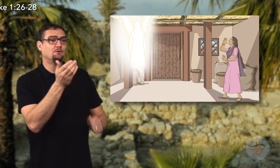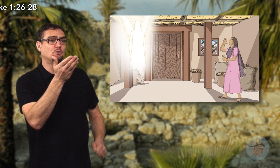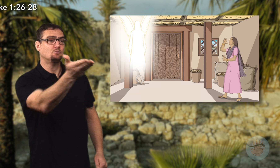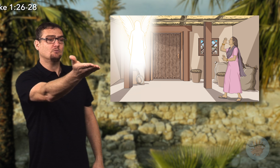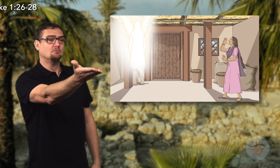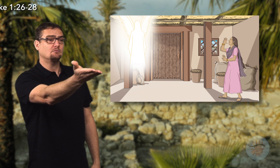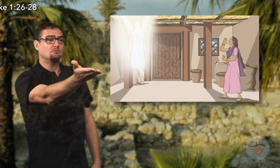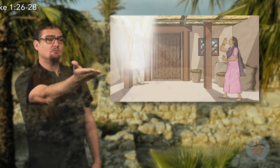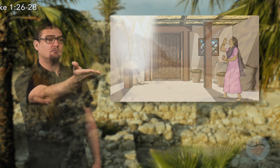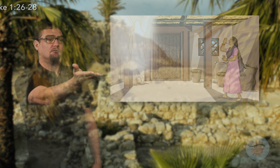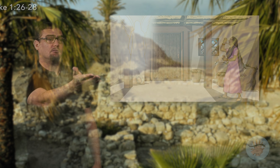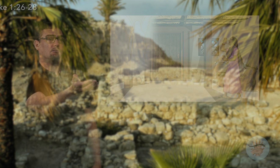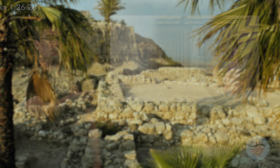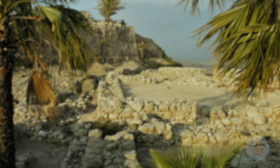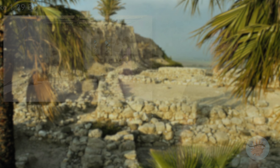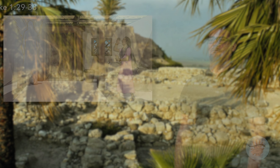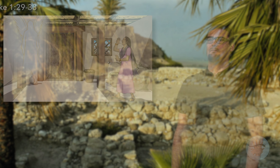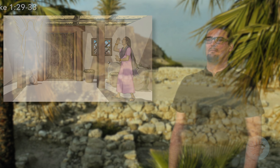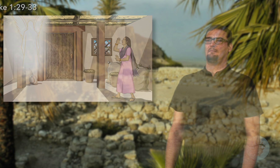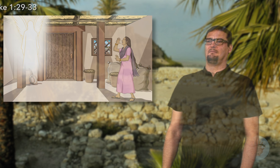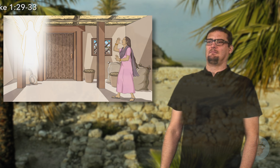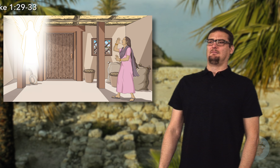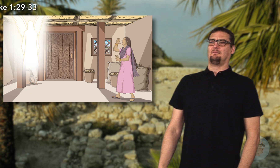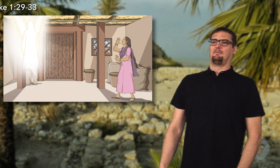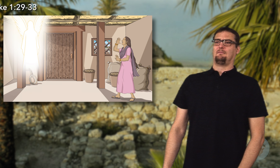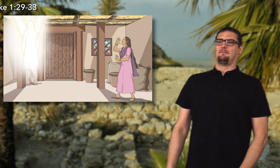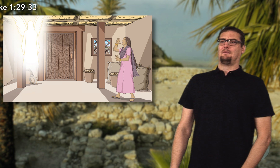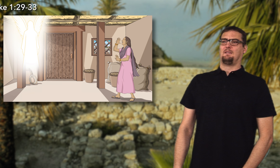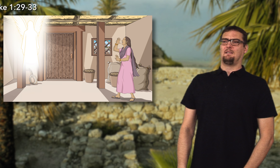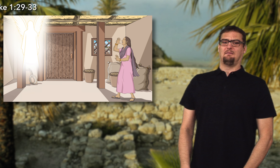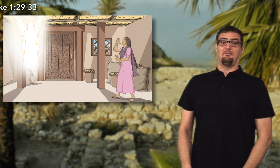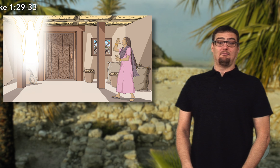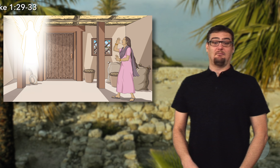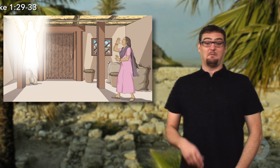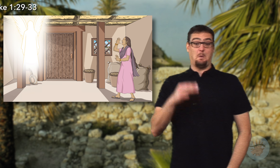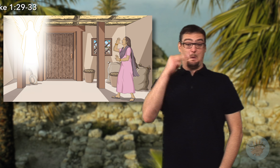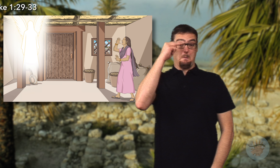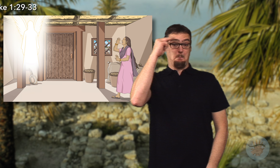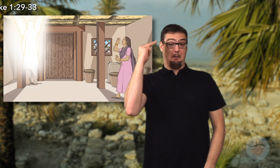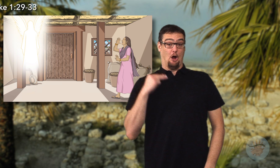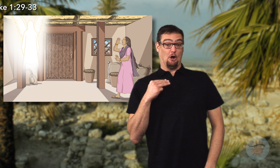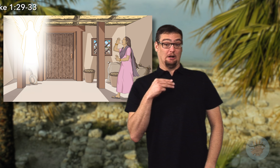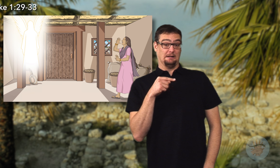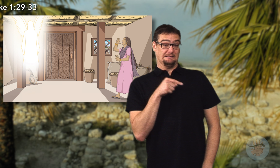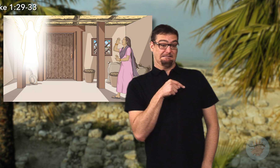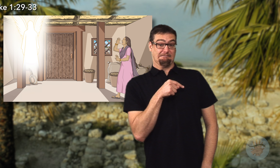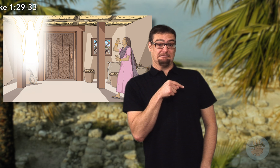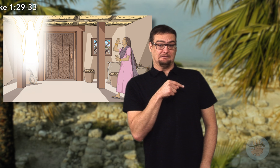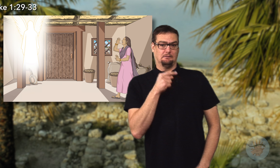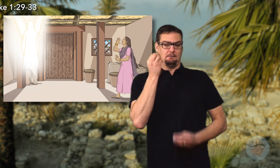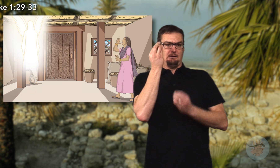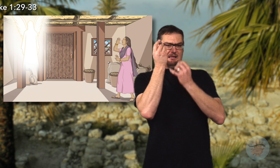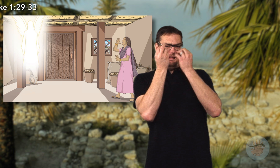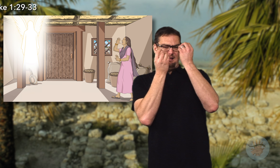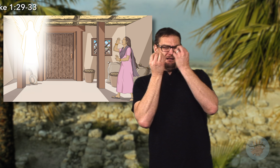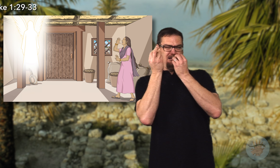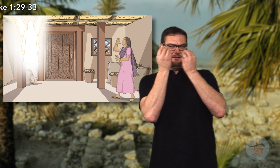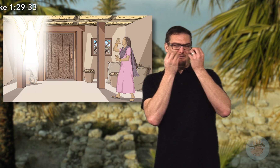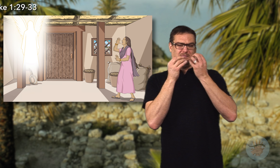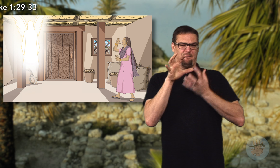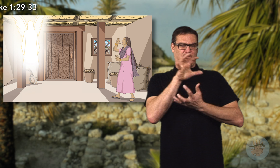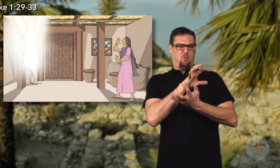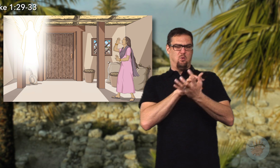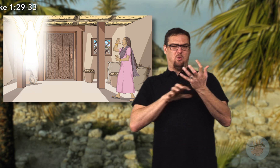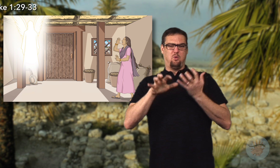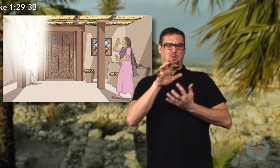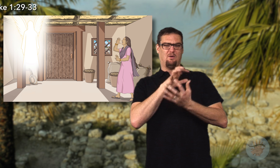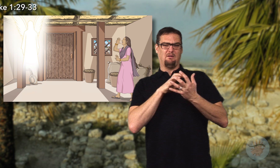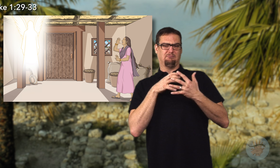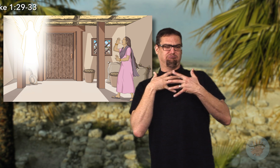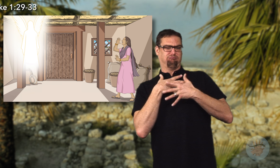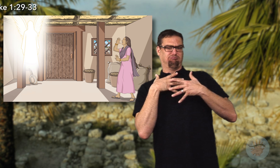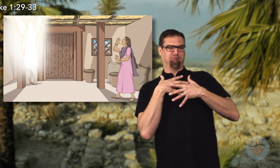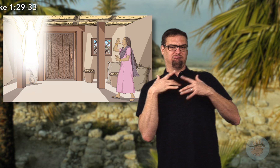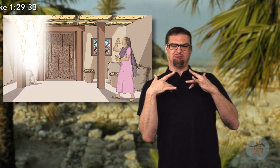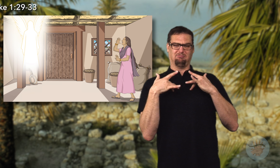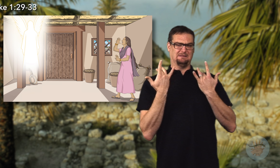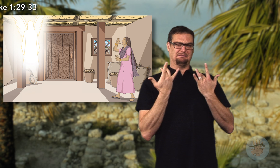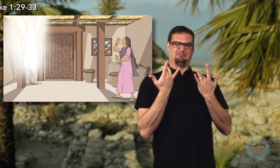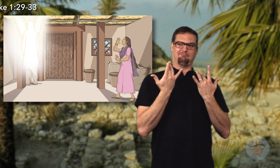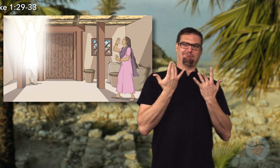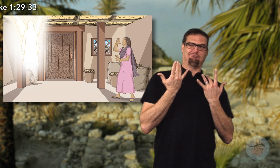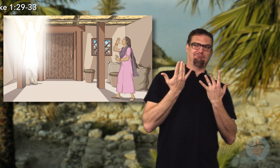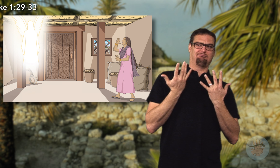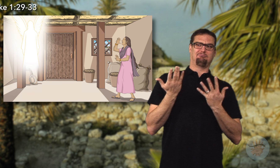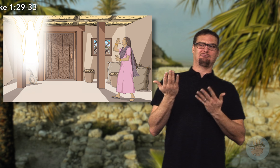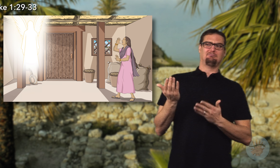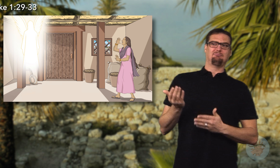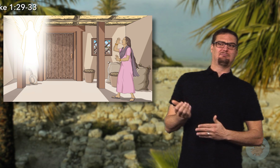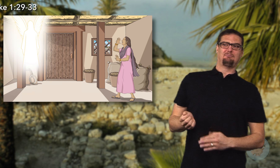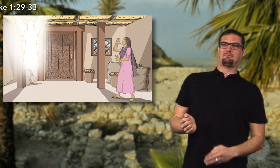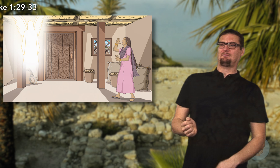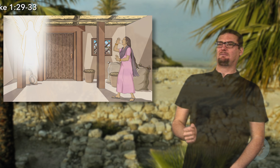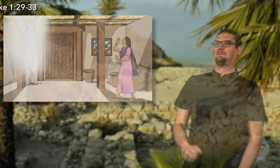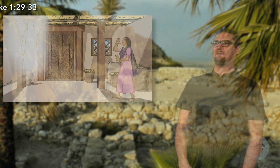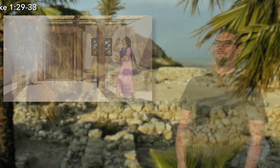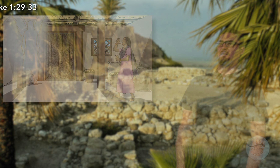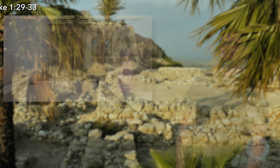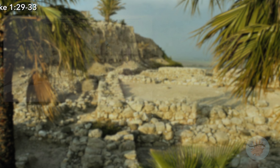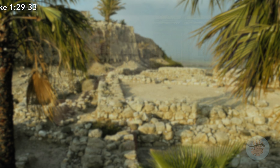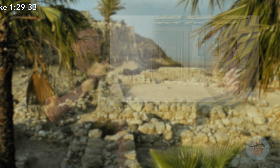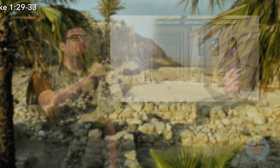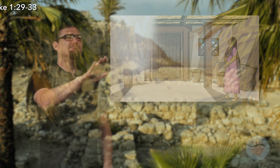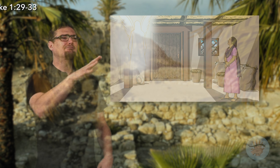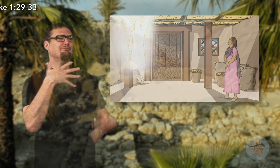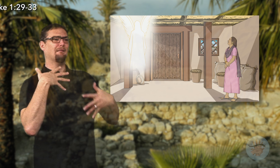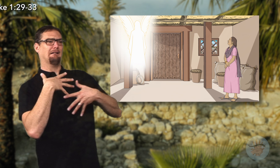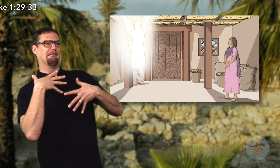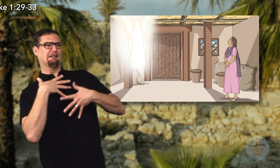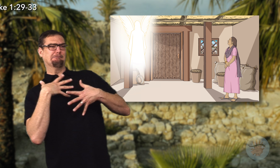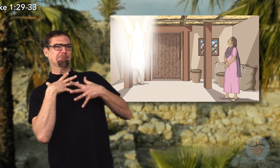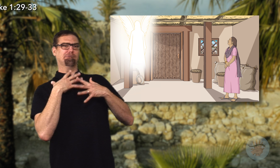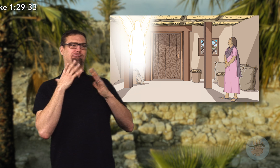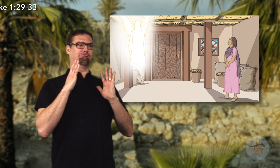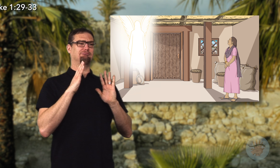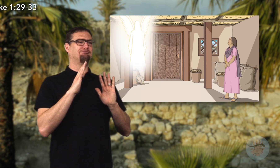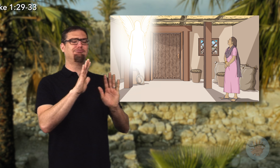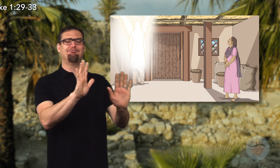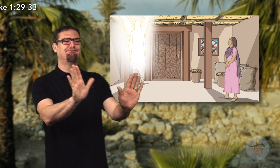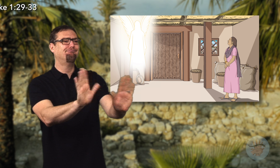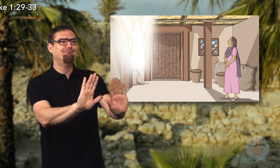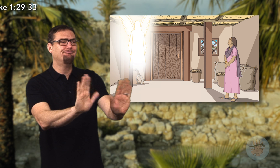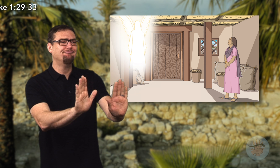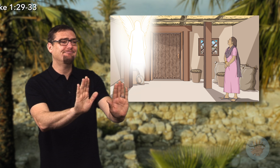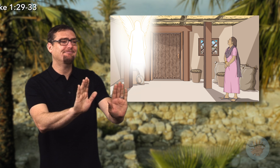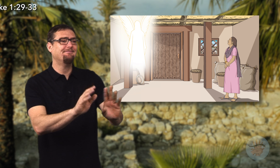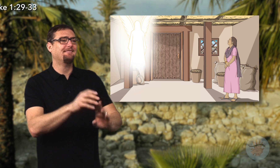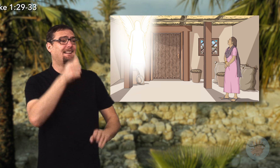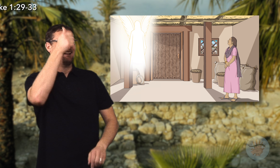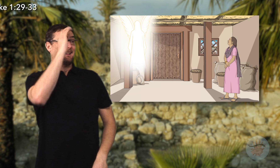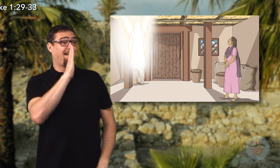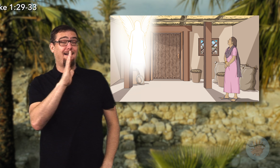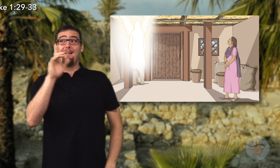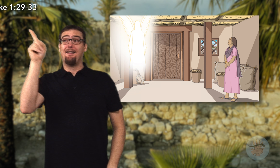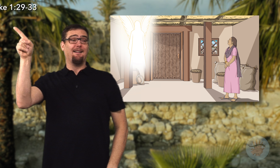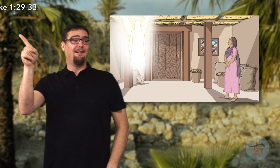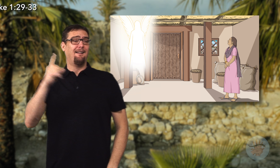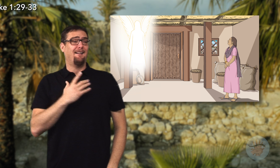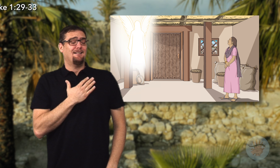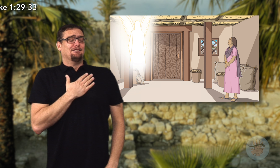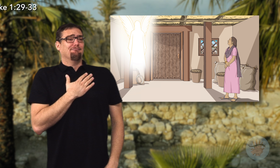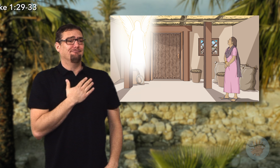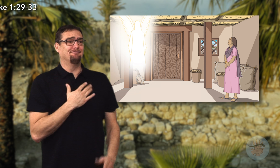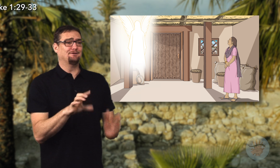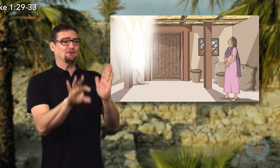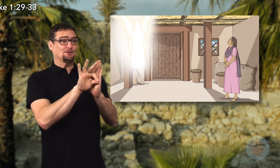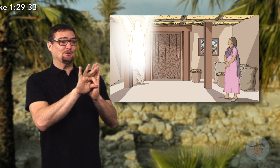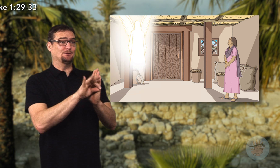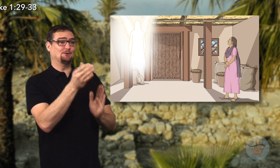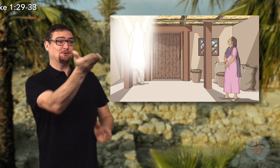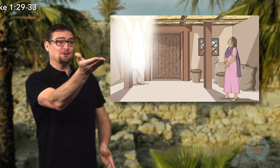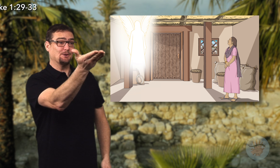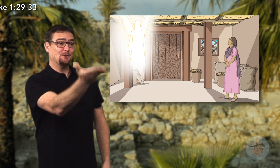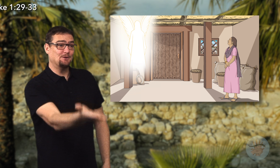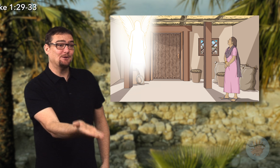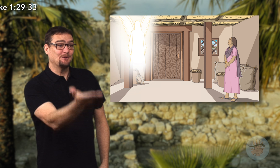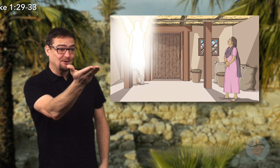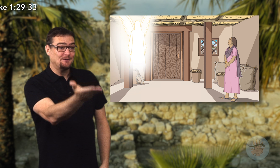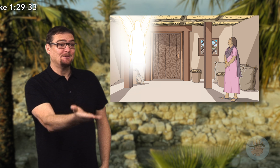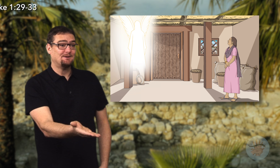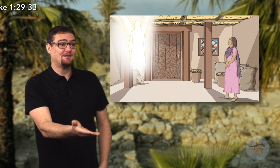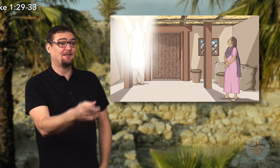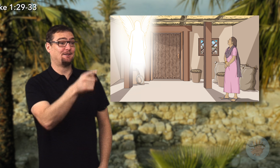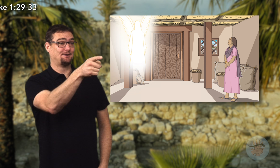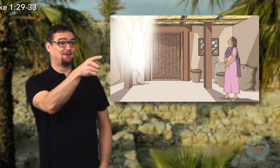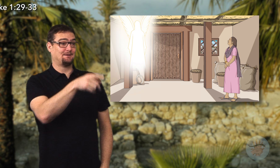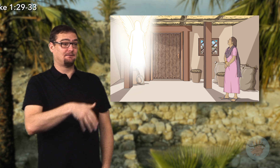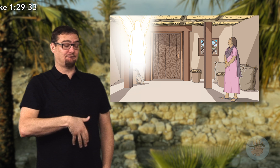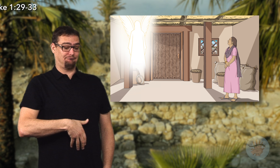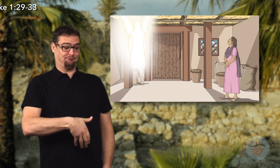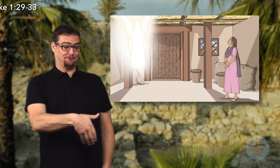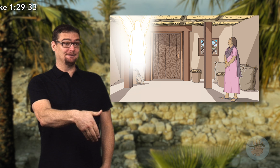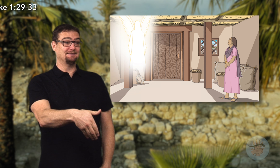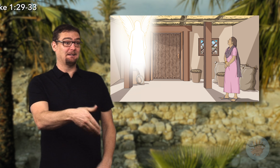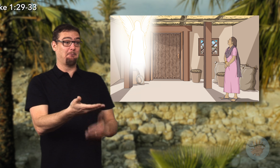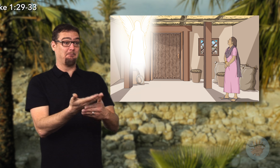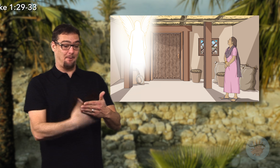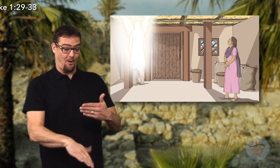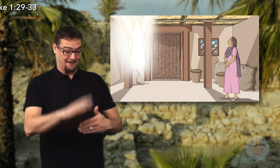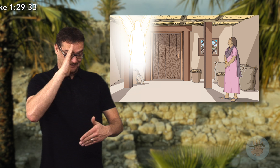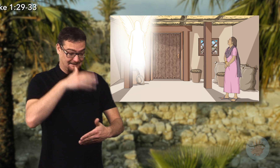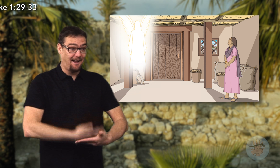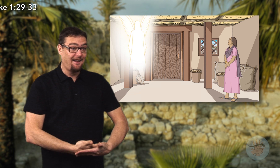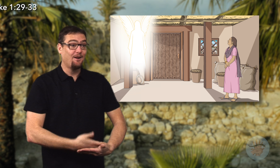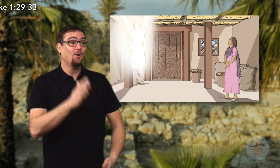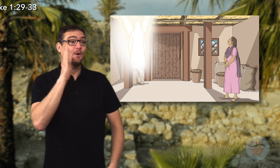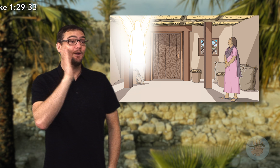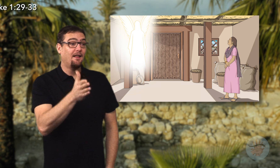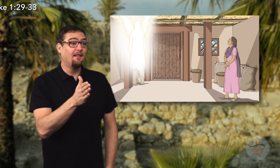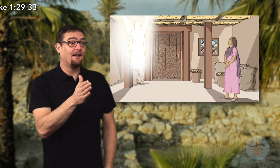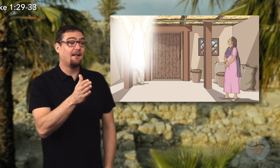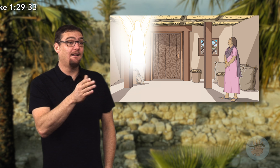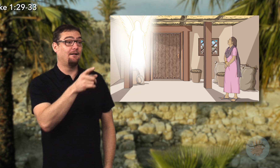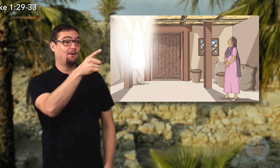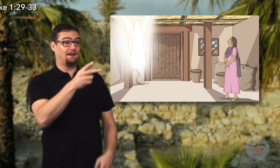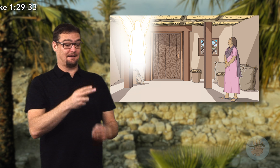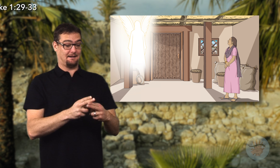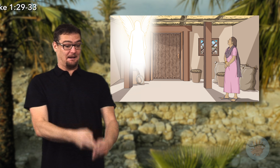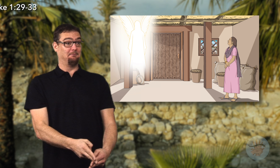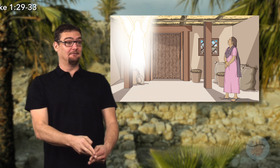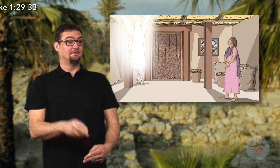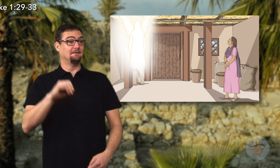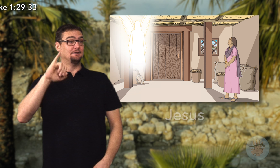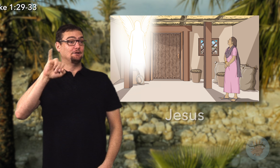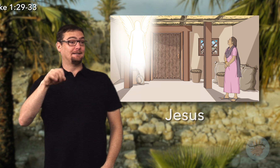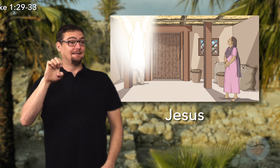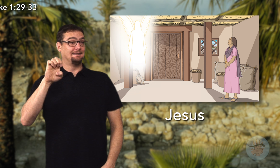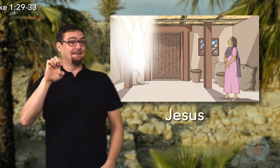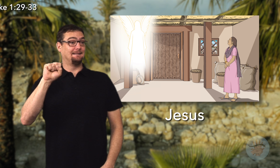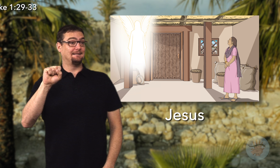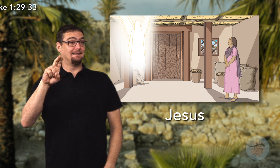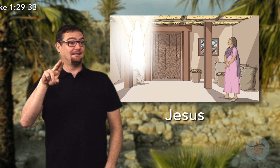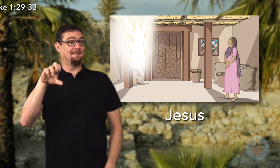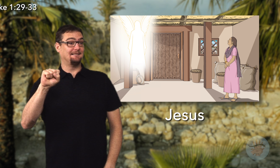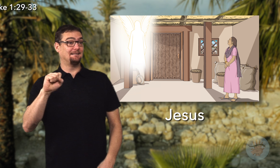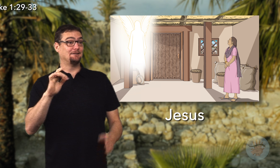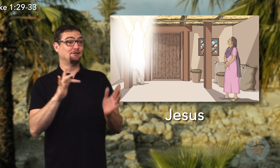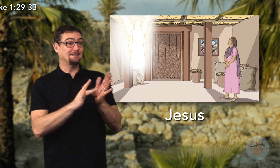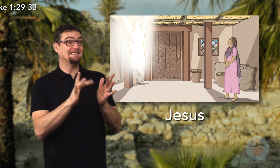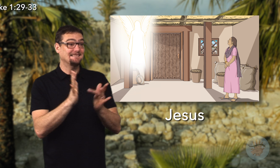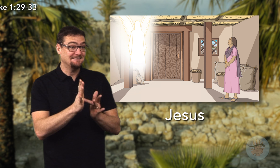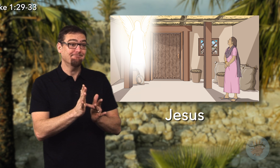Mary was greatly troubled at his words and wondered what kind of greeting this might be. So the angel told her, “Do not be afraid, Mary, for you have found favor with God.